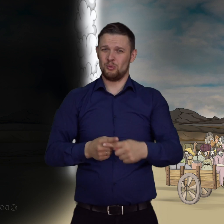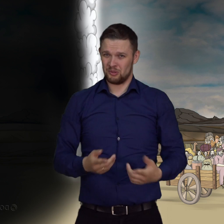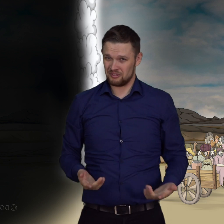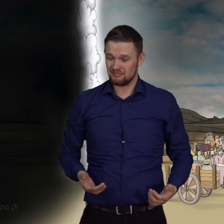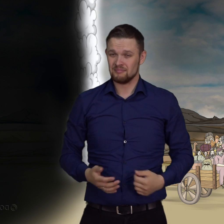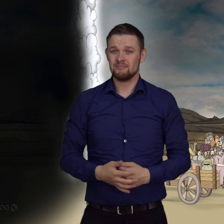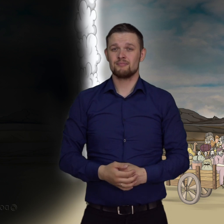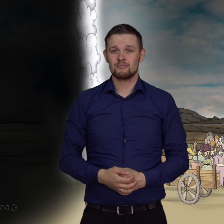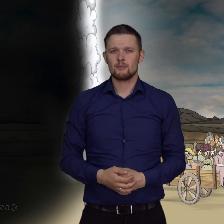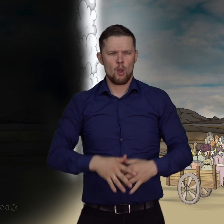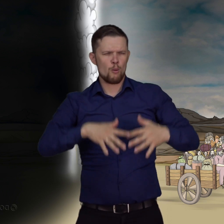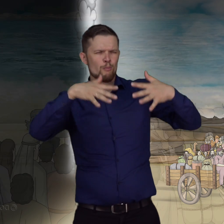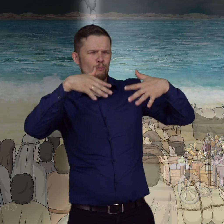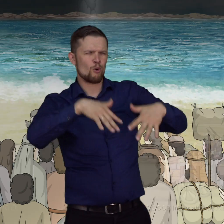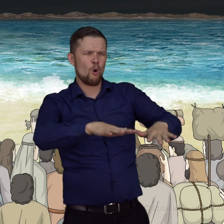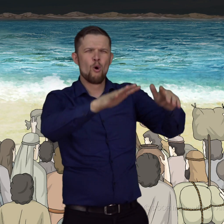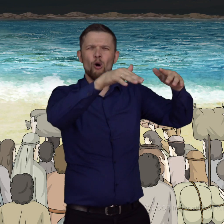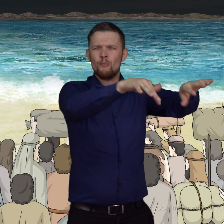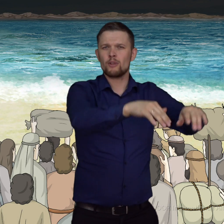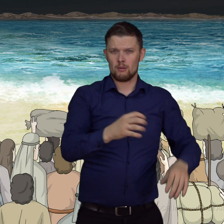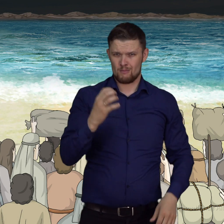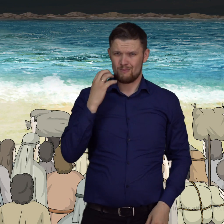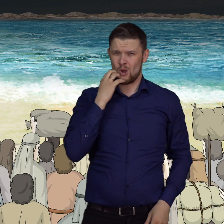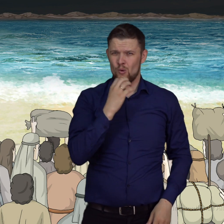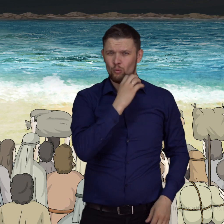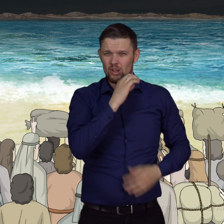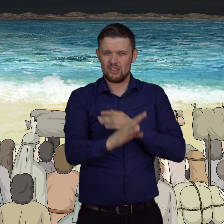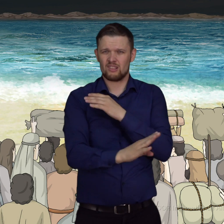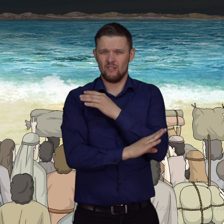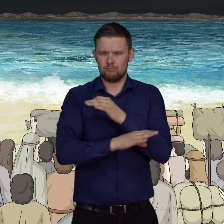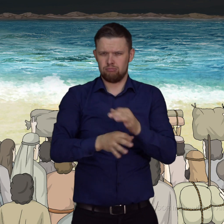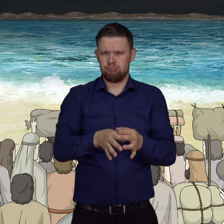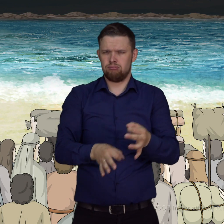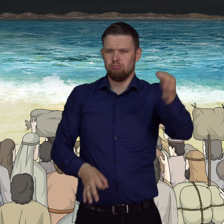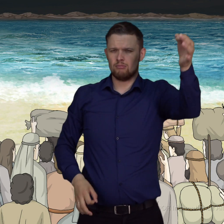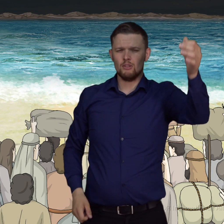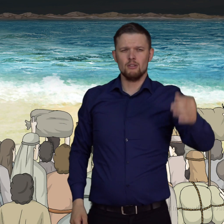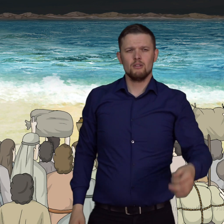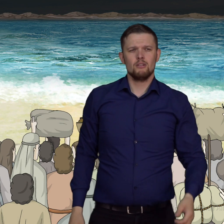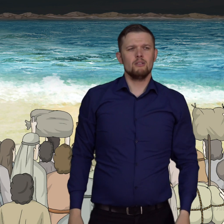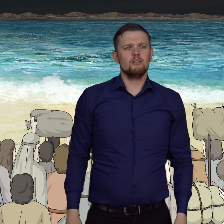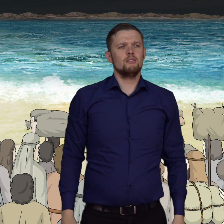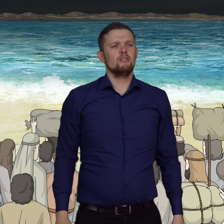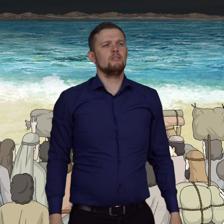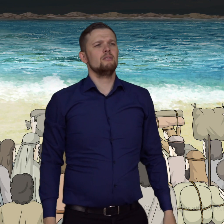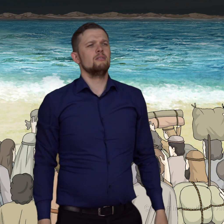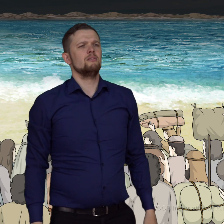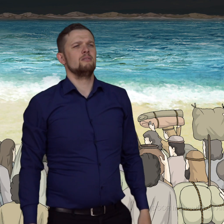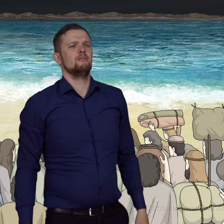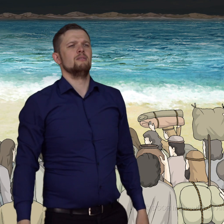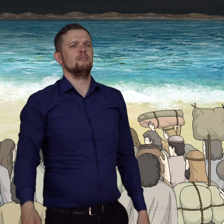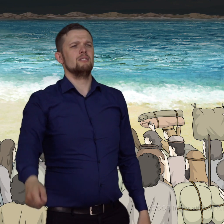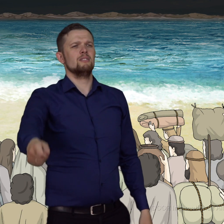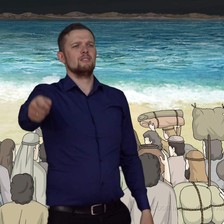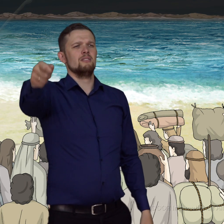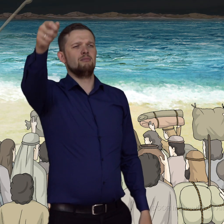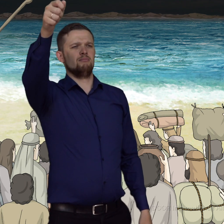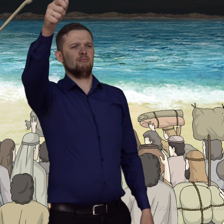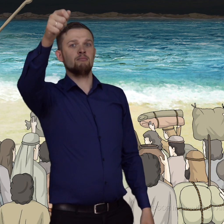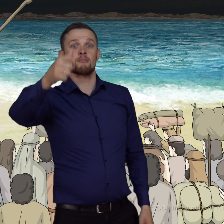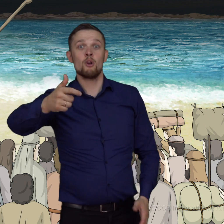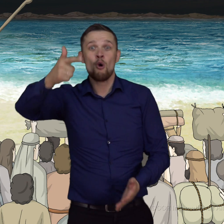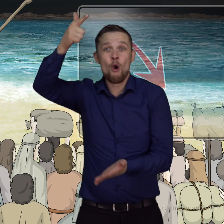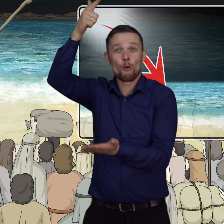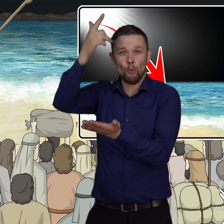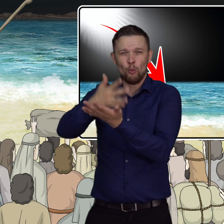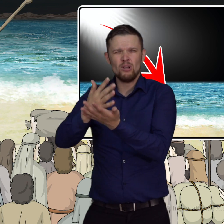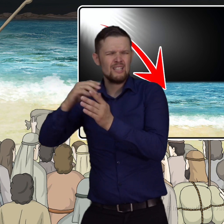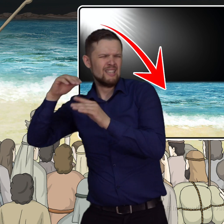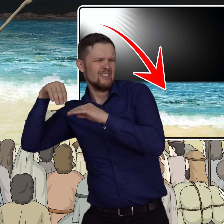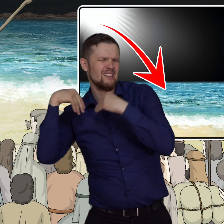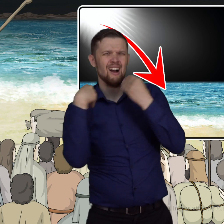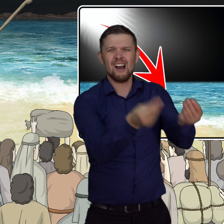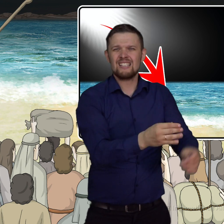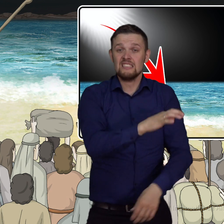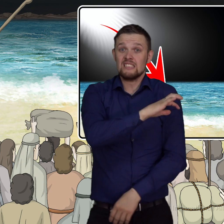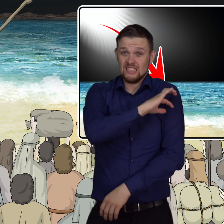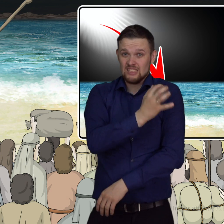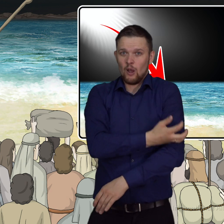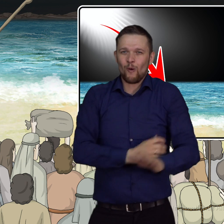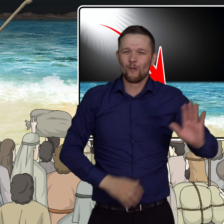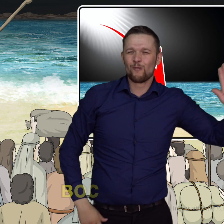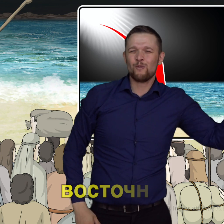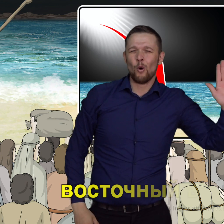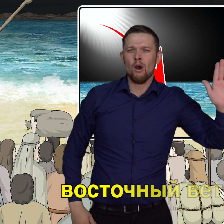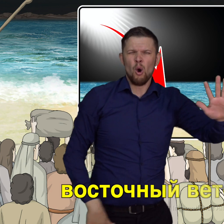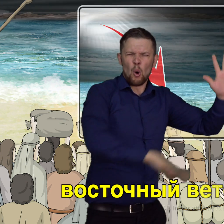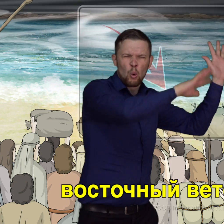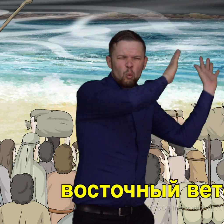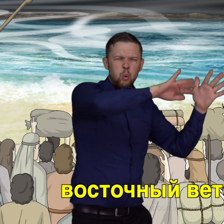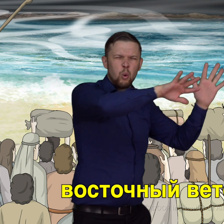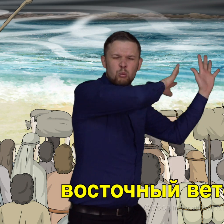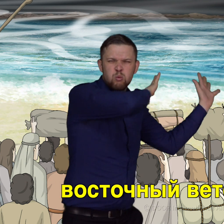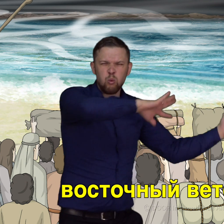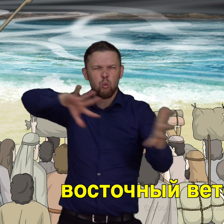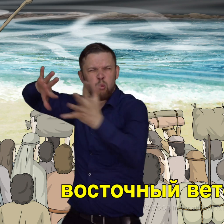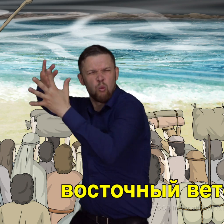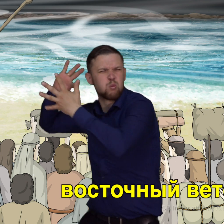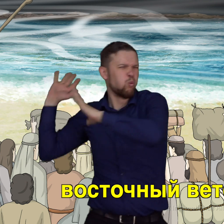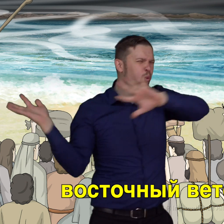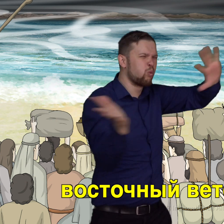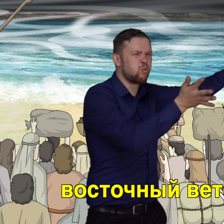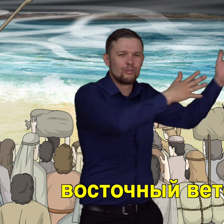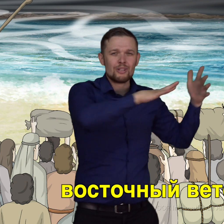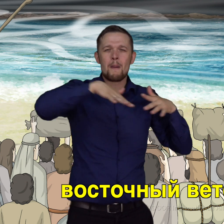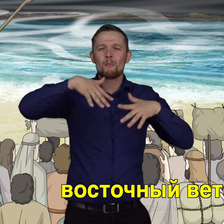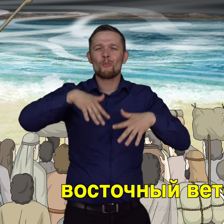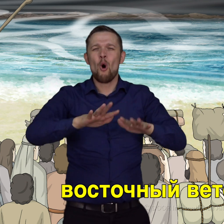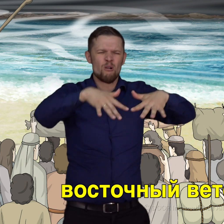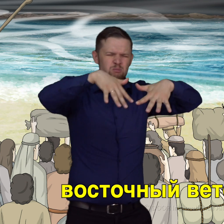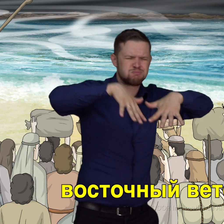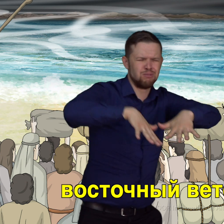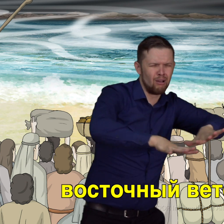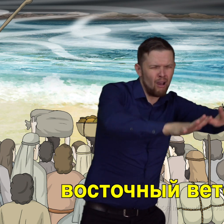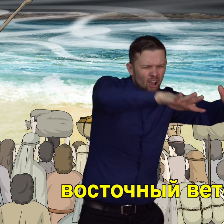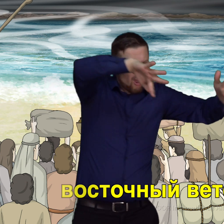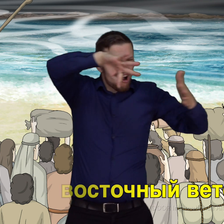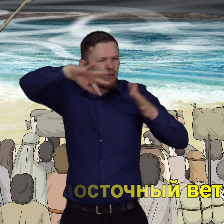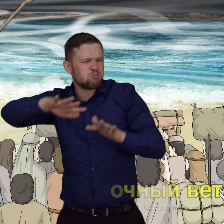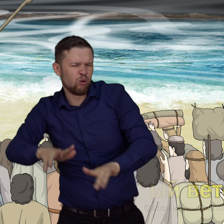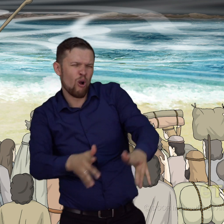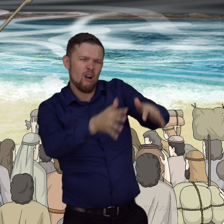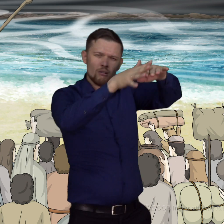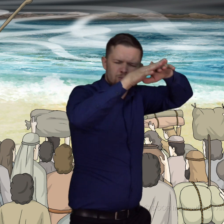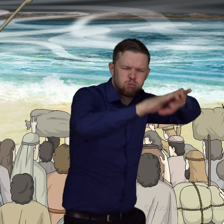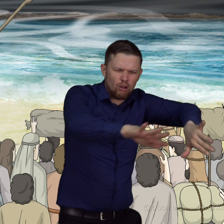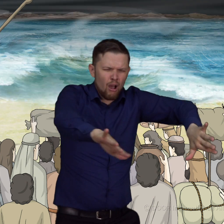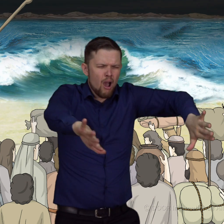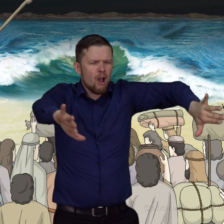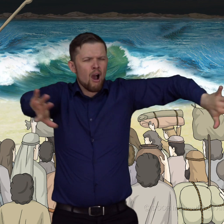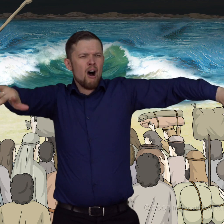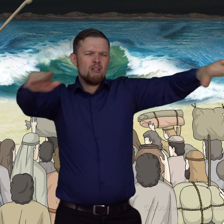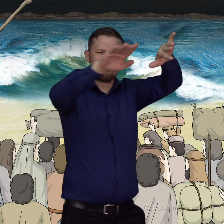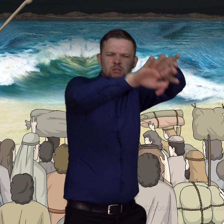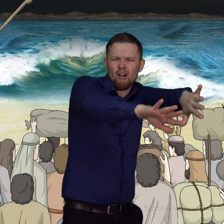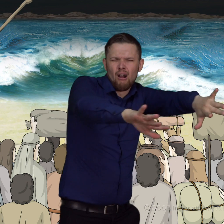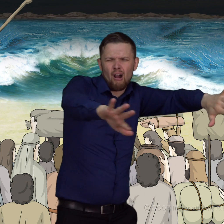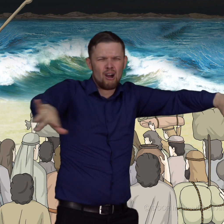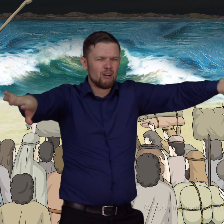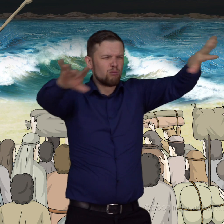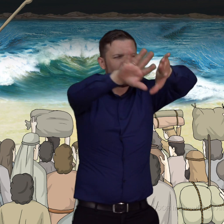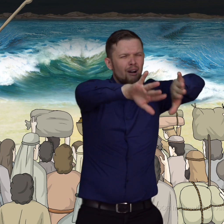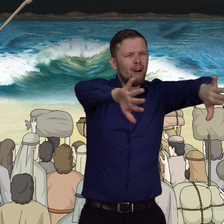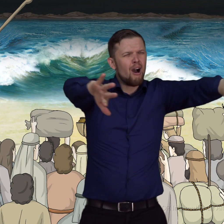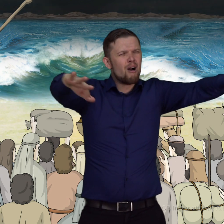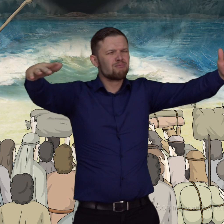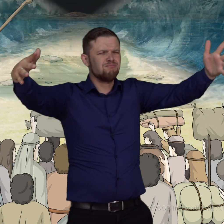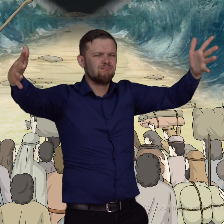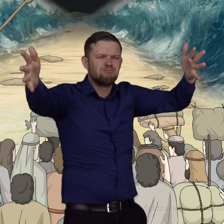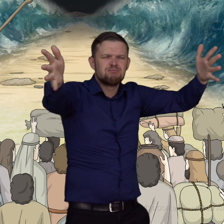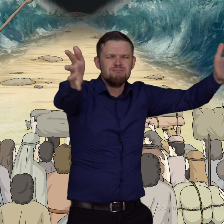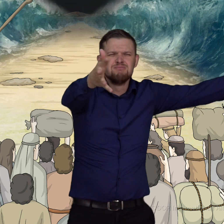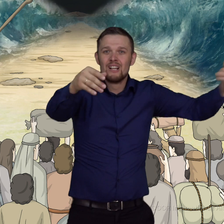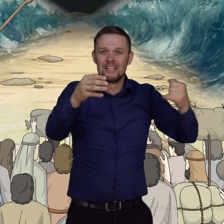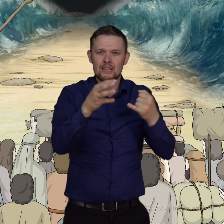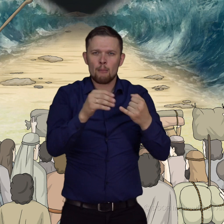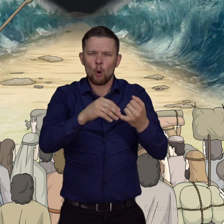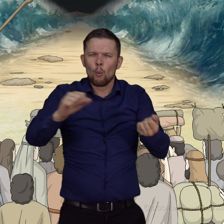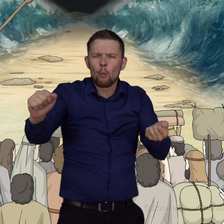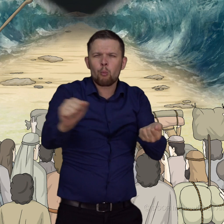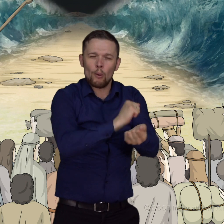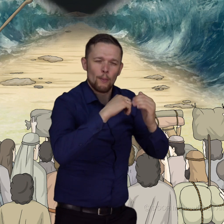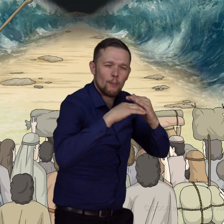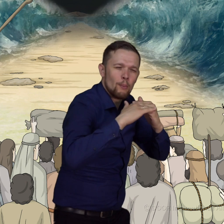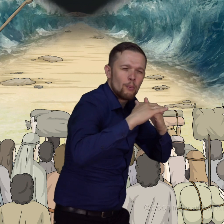Then Moses stretched out his hand over the sea, and all that night the LORD drove back the sea with a strong east wind that turned it into dry land.